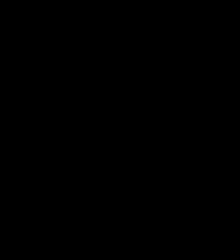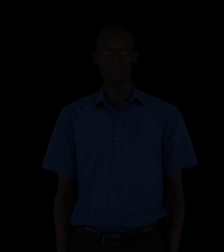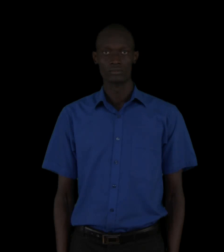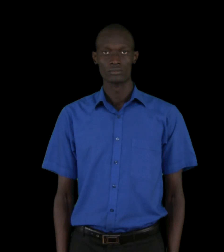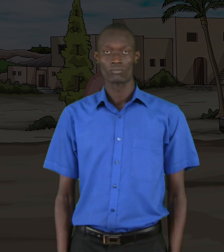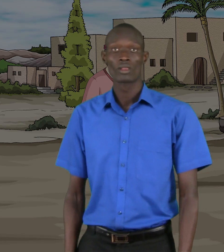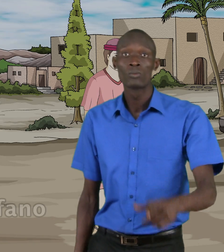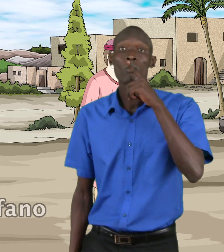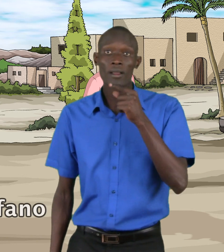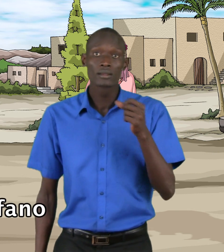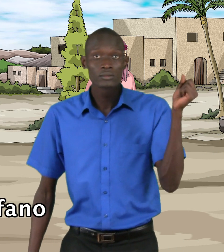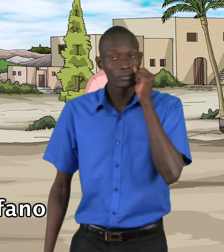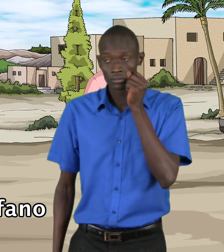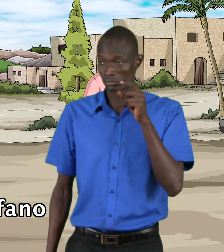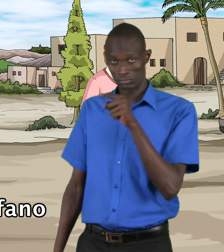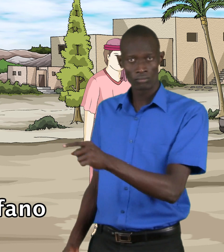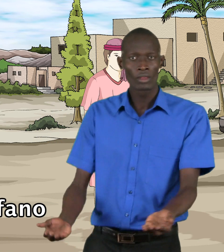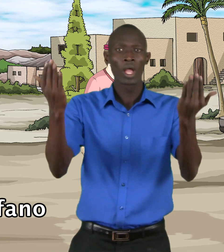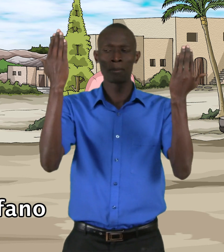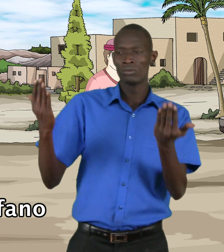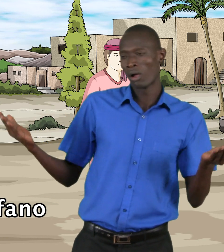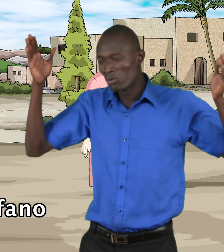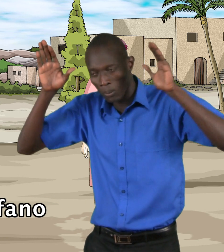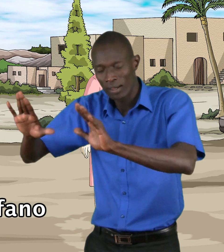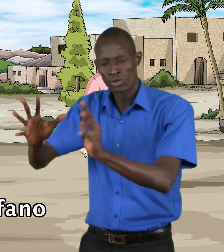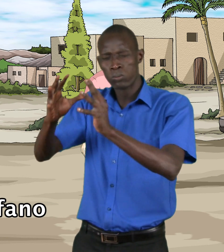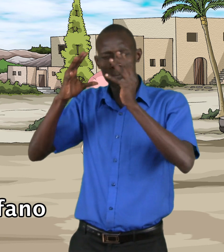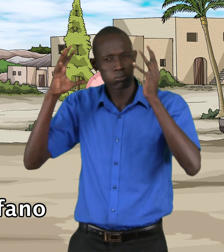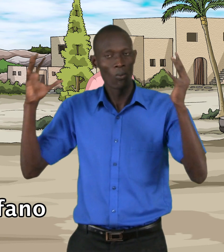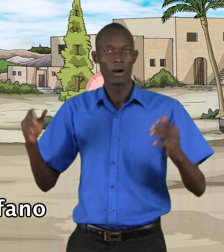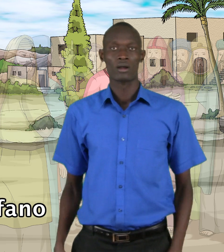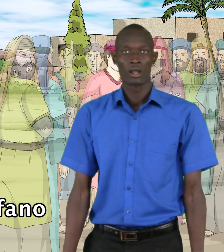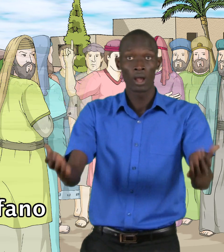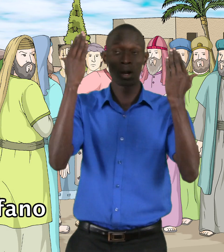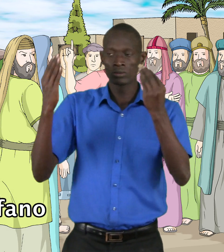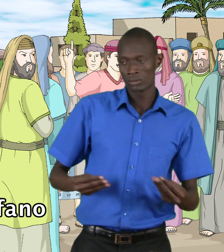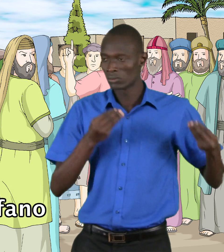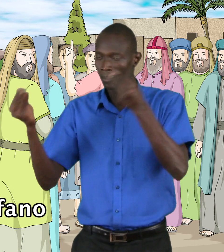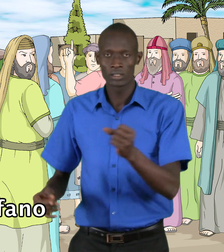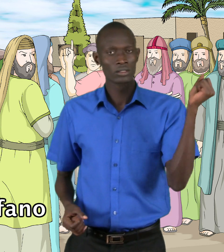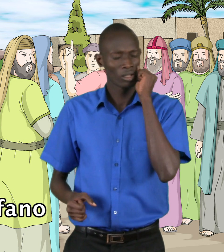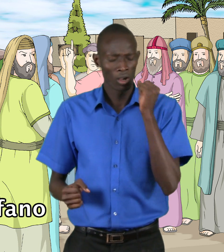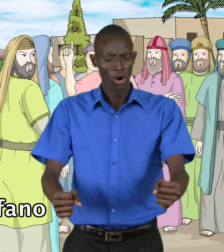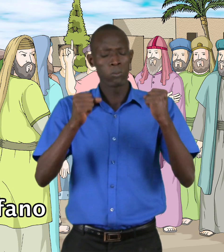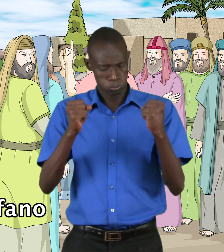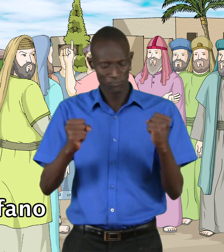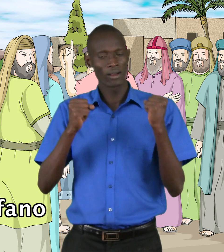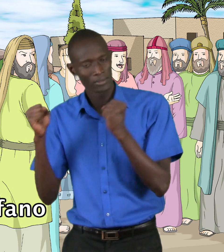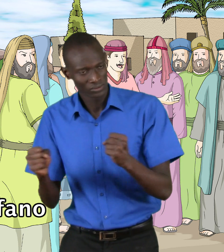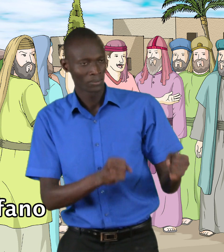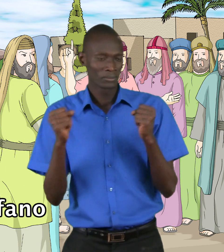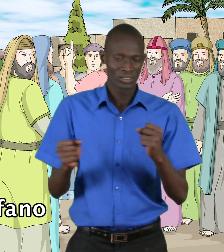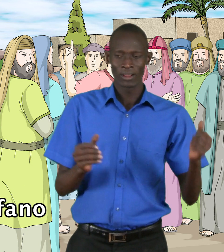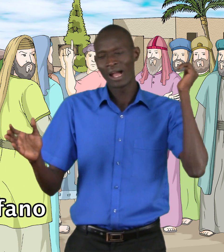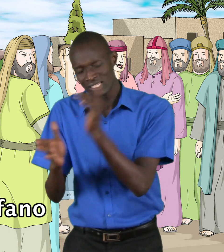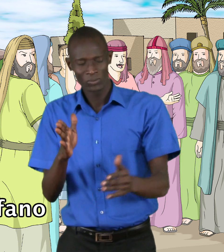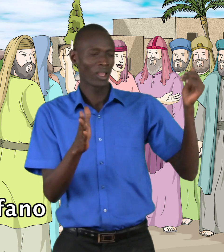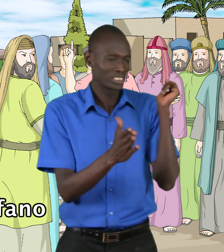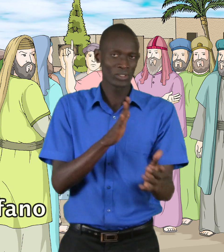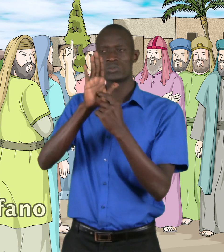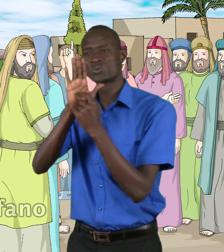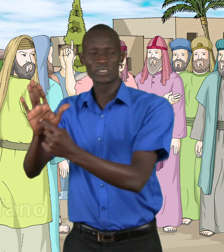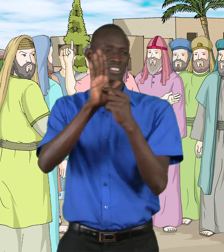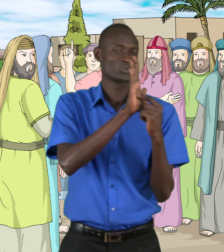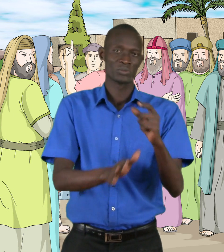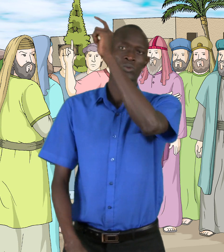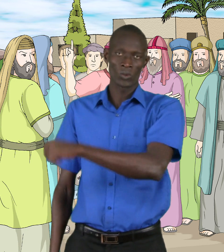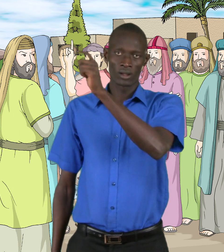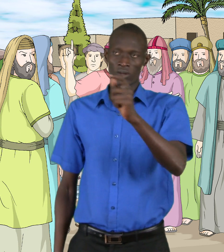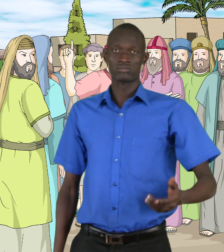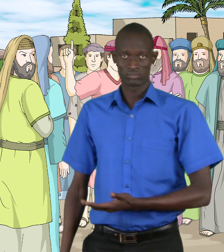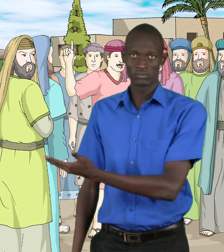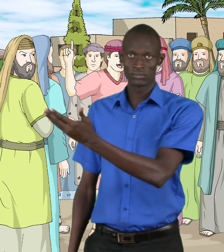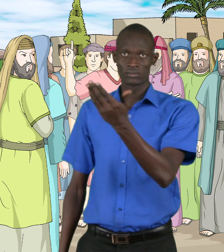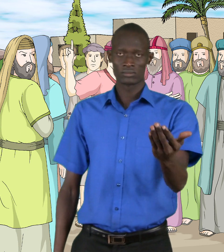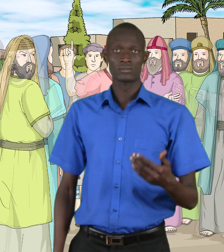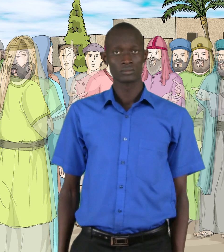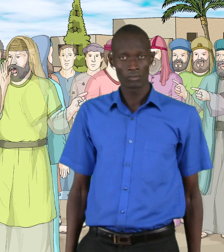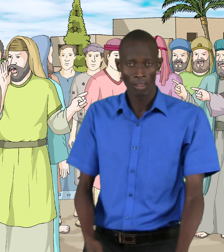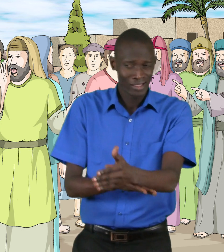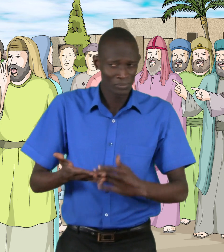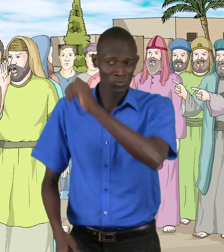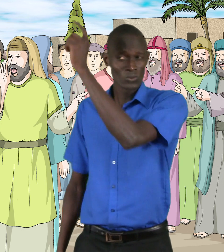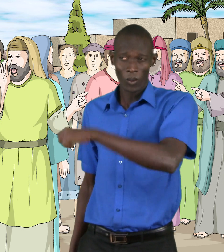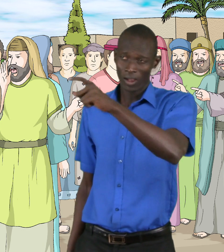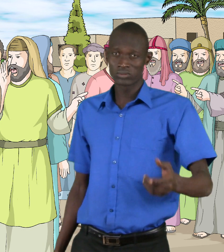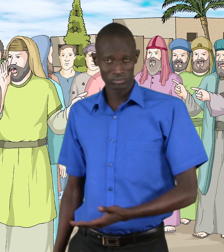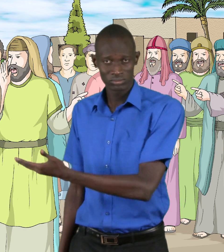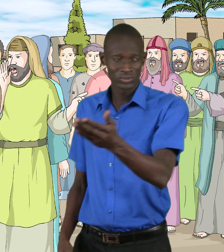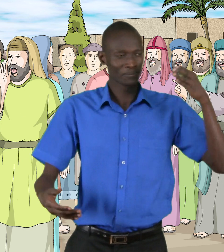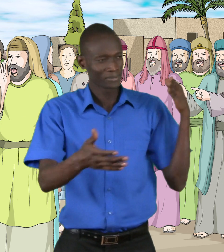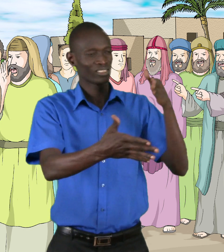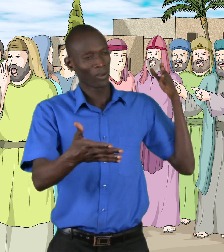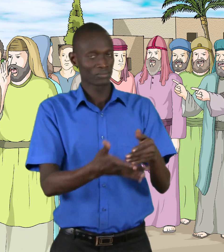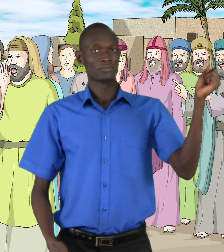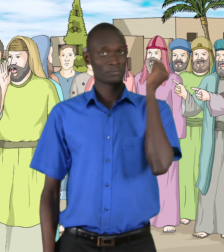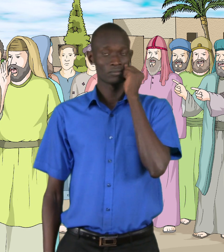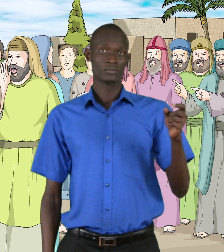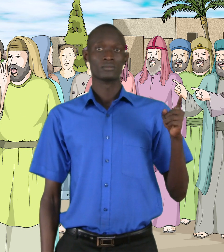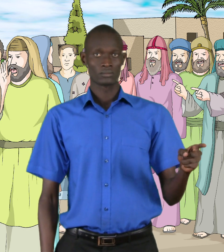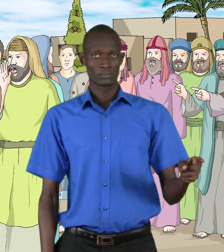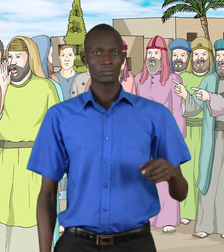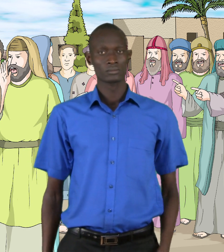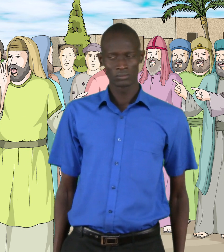Now Stephen, who was full of grace and power, was performing great wonders and signs among the people.